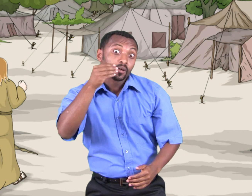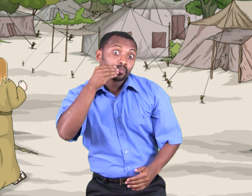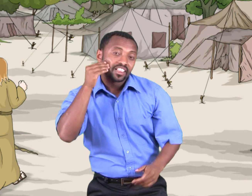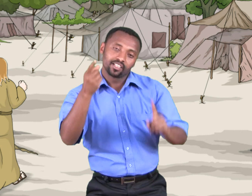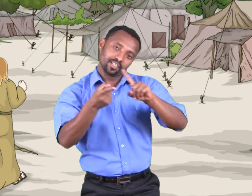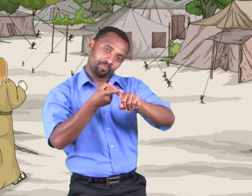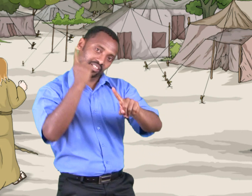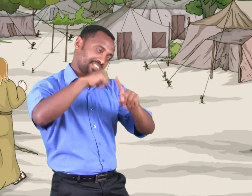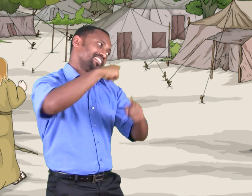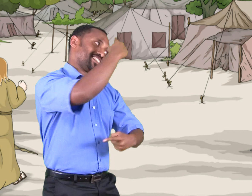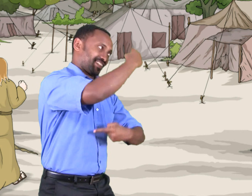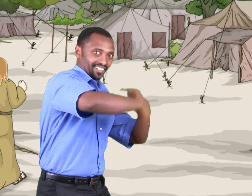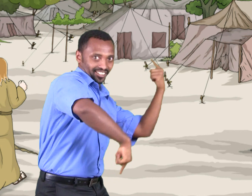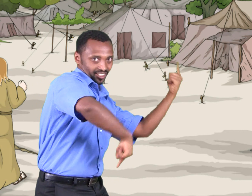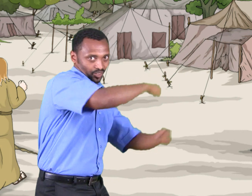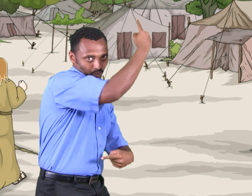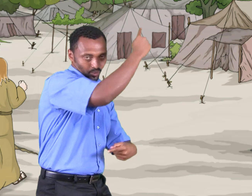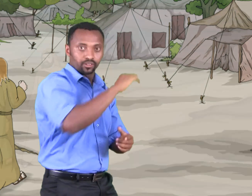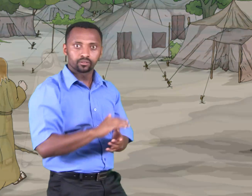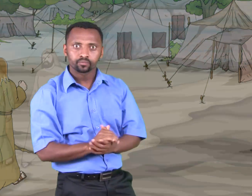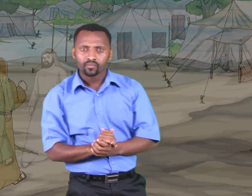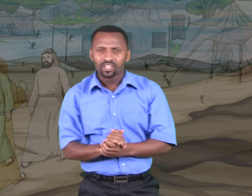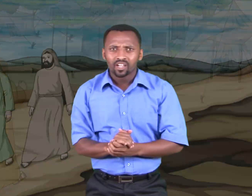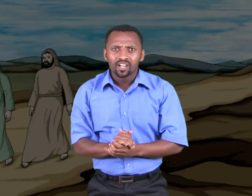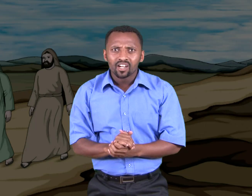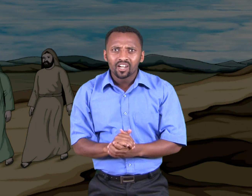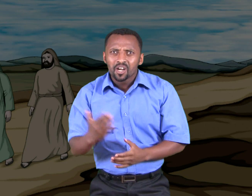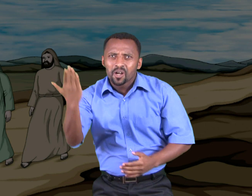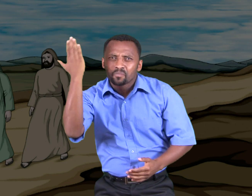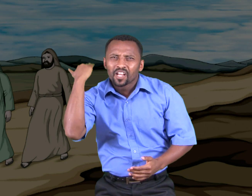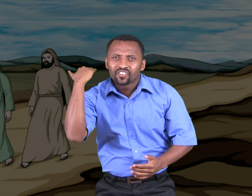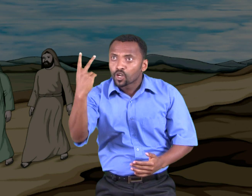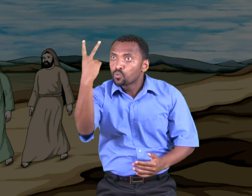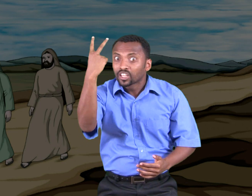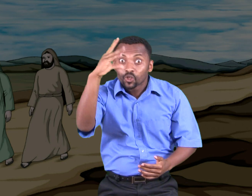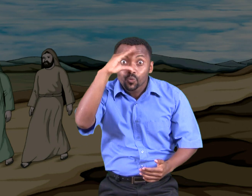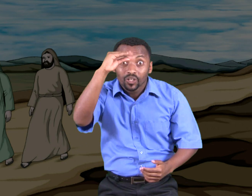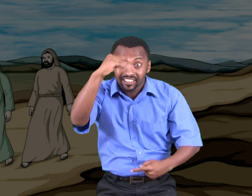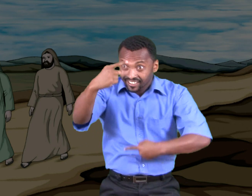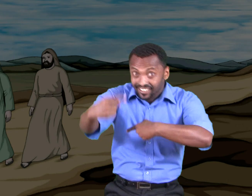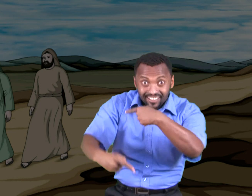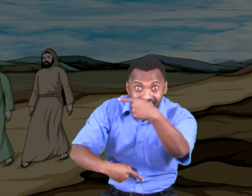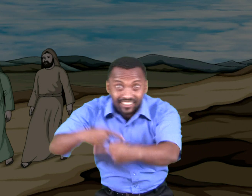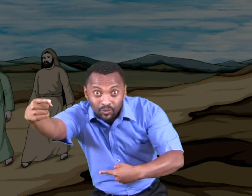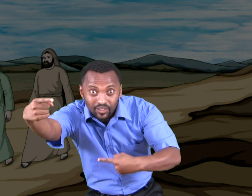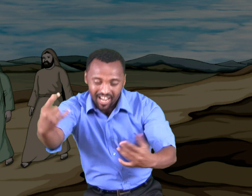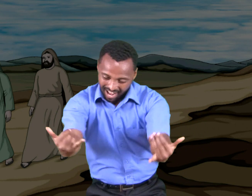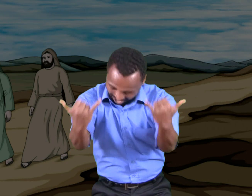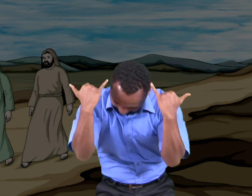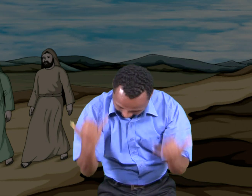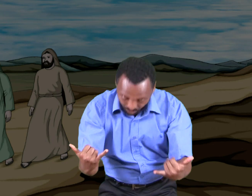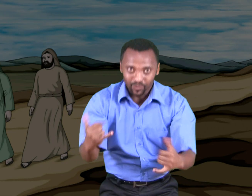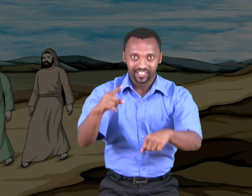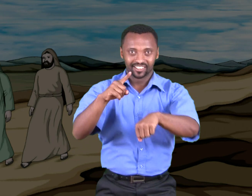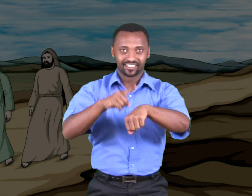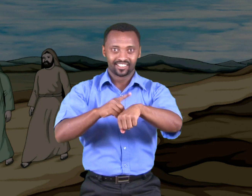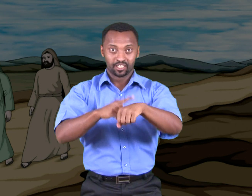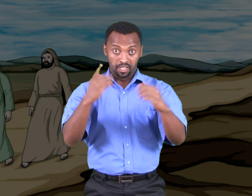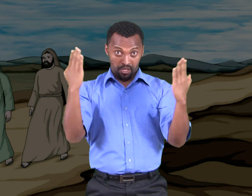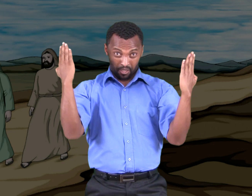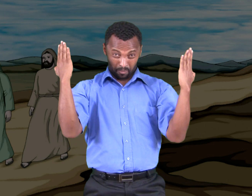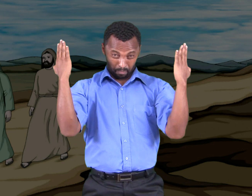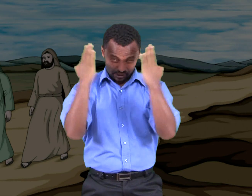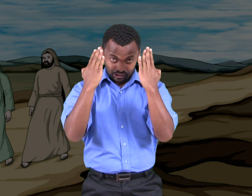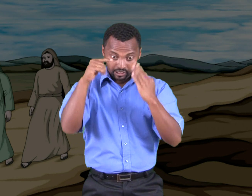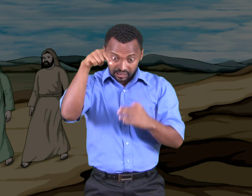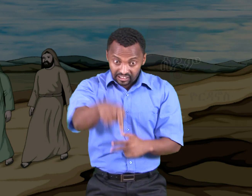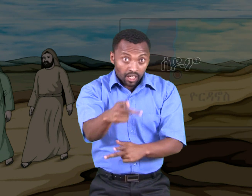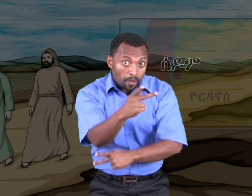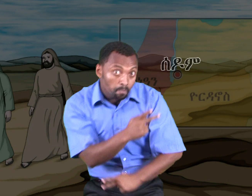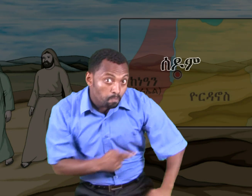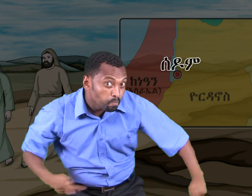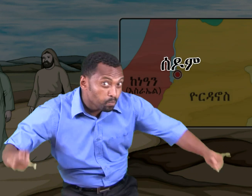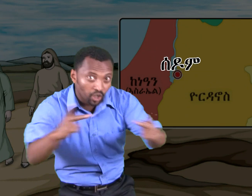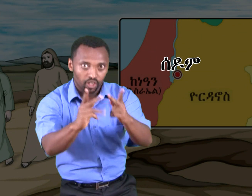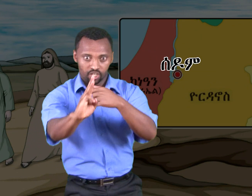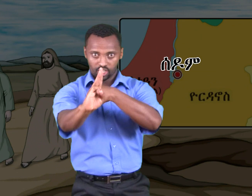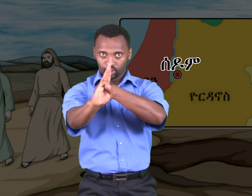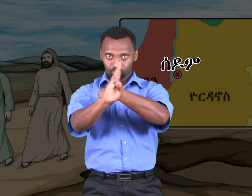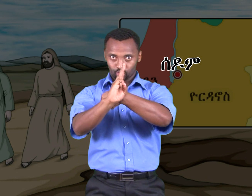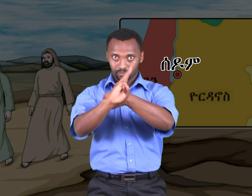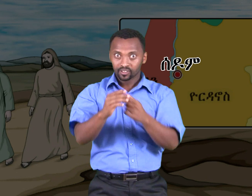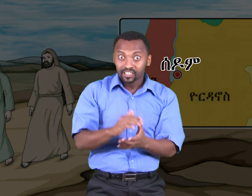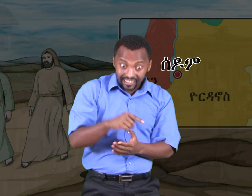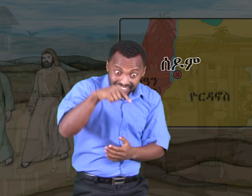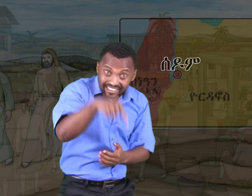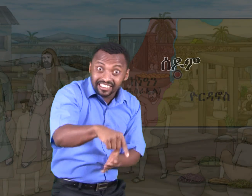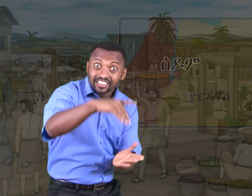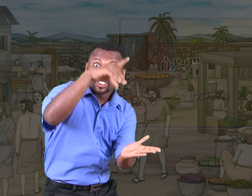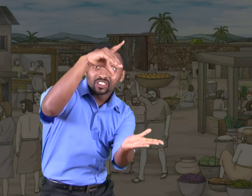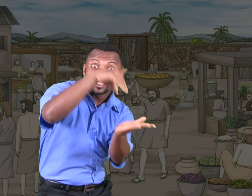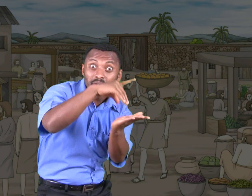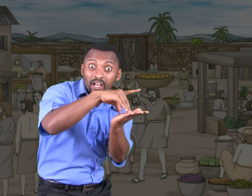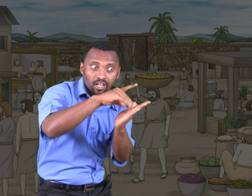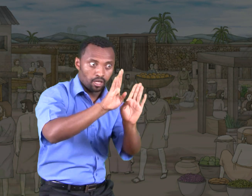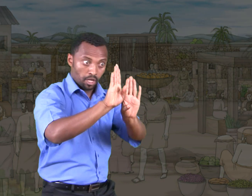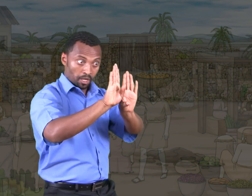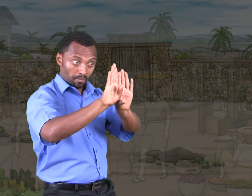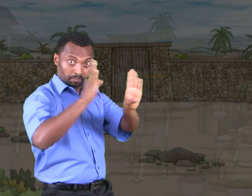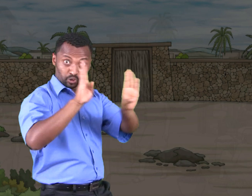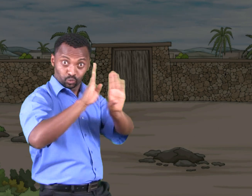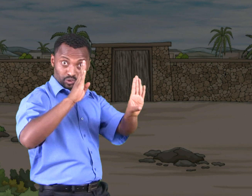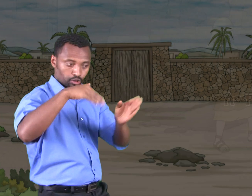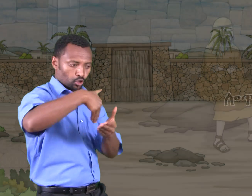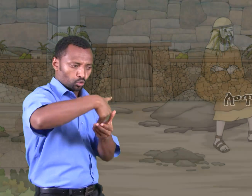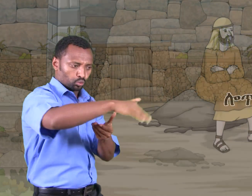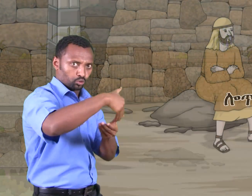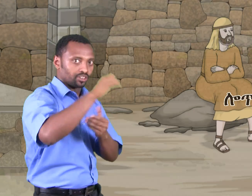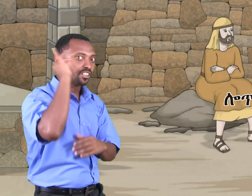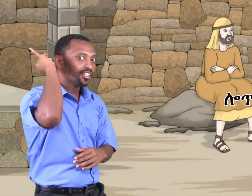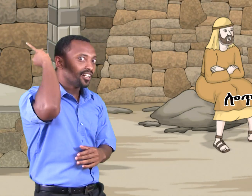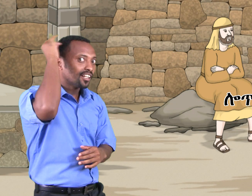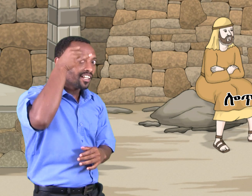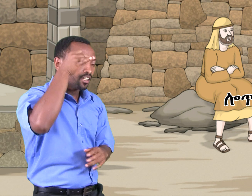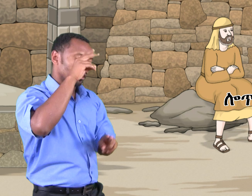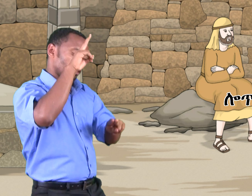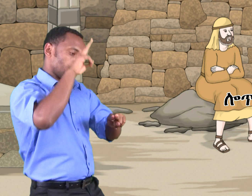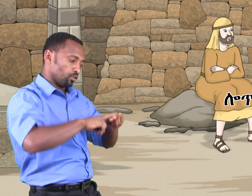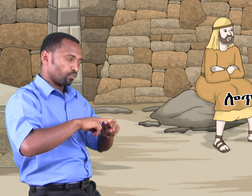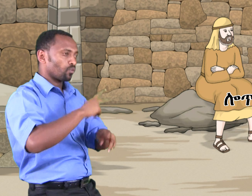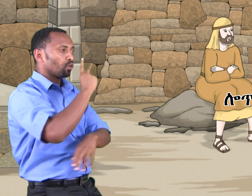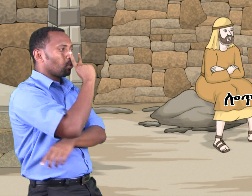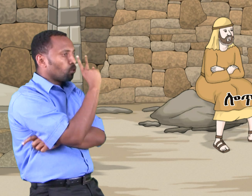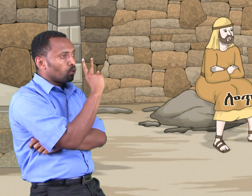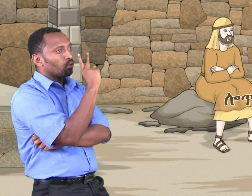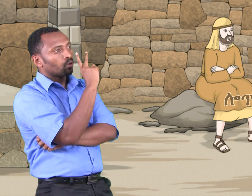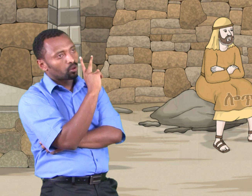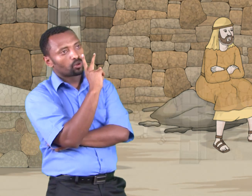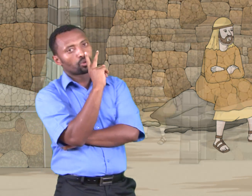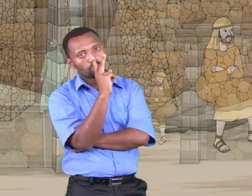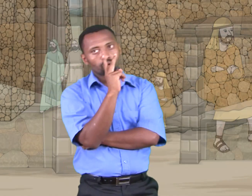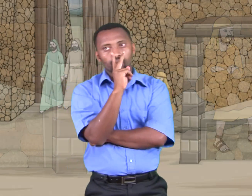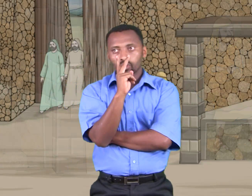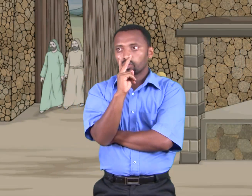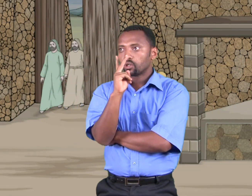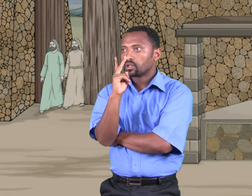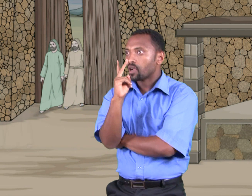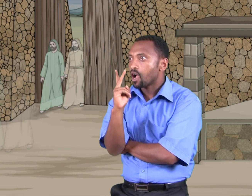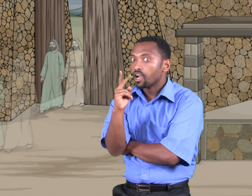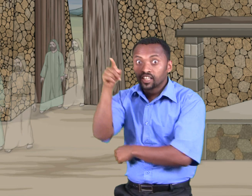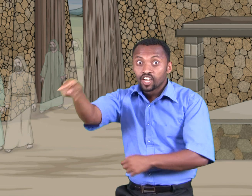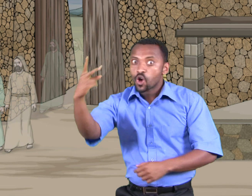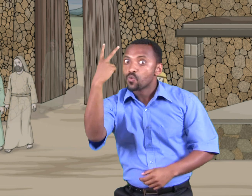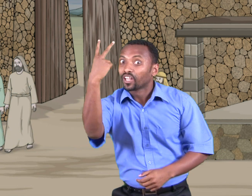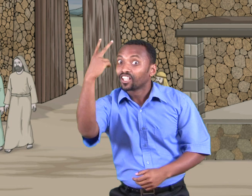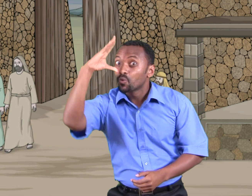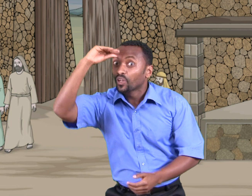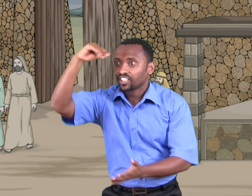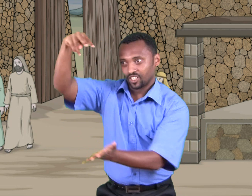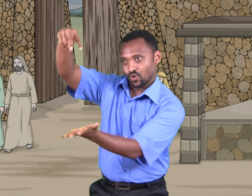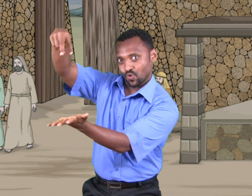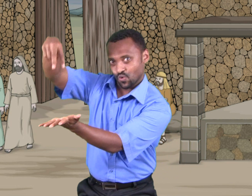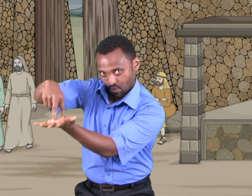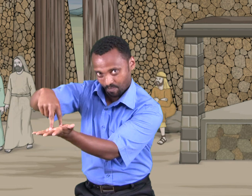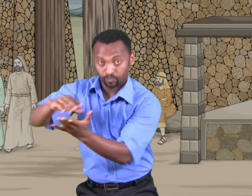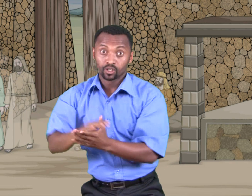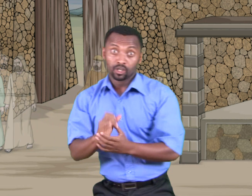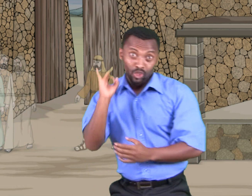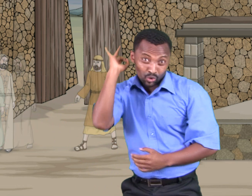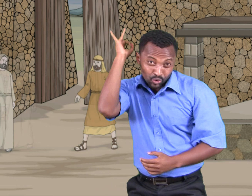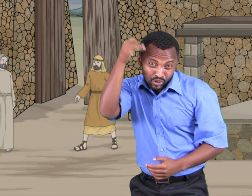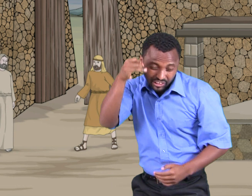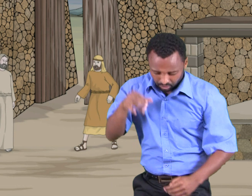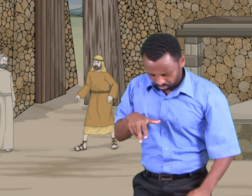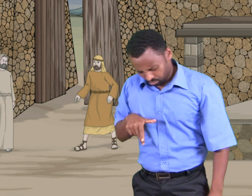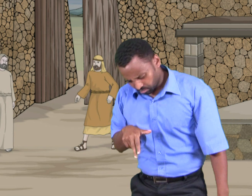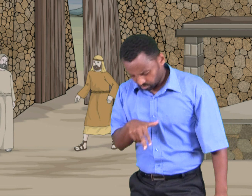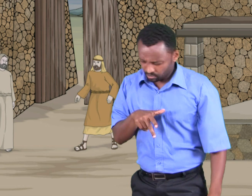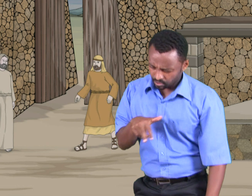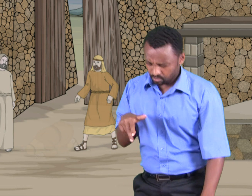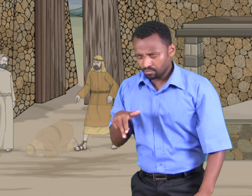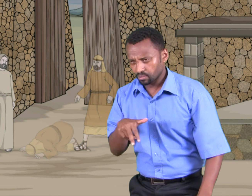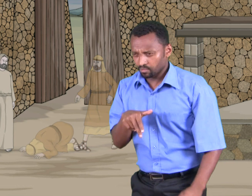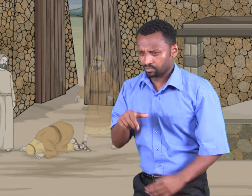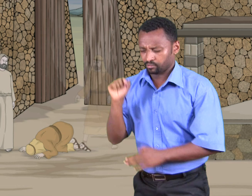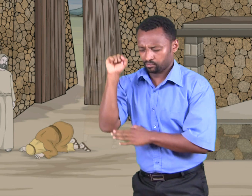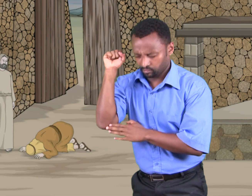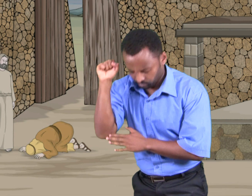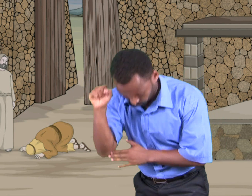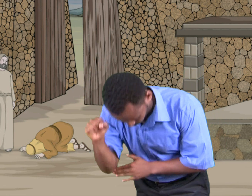Now the two angels arrived at Sodom in the evening, and Lot was sitting in the gateway of the city.